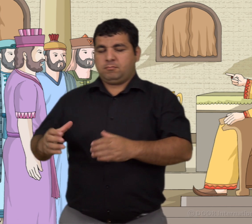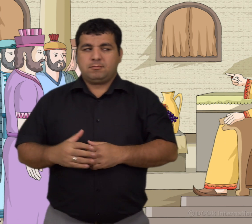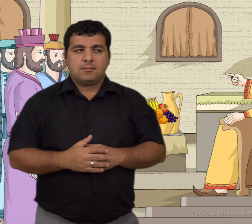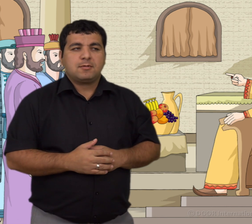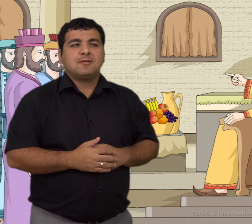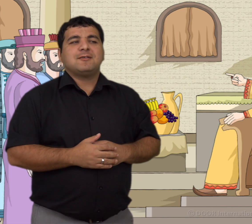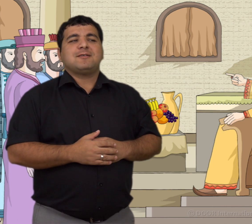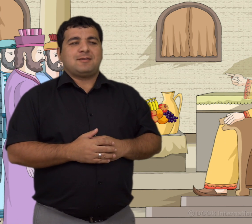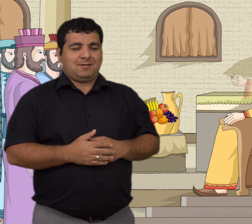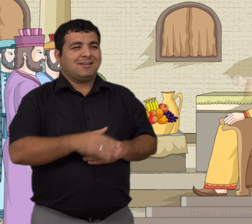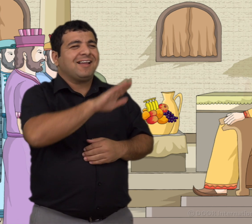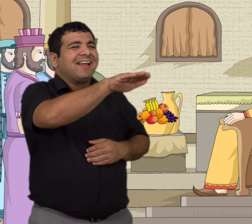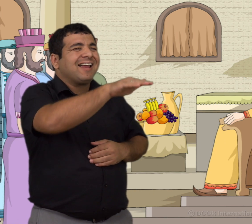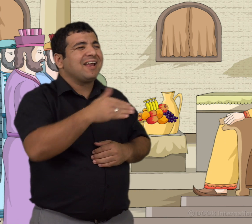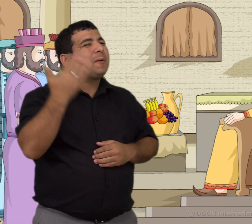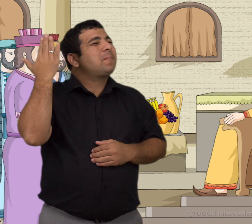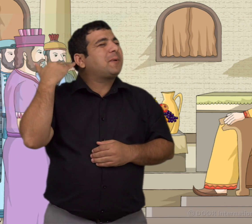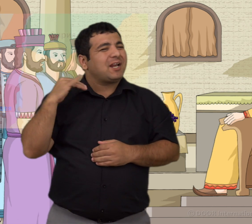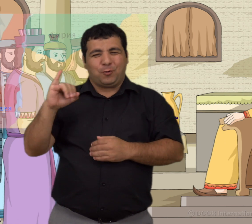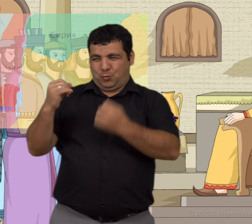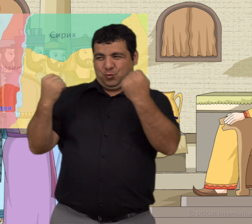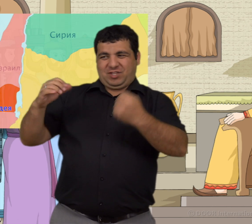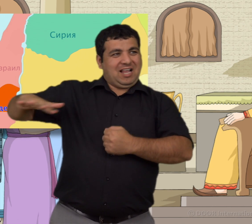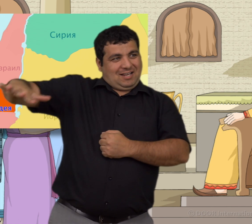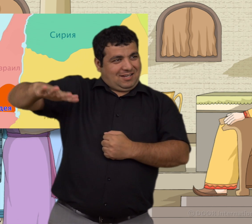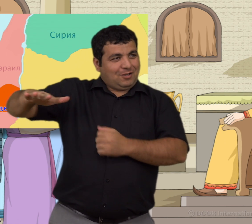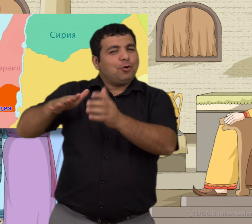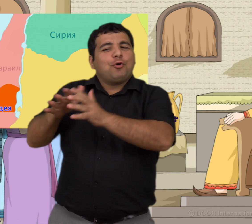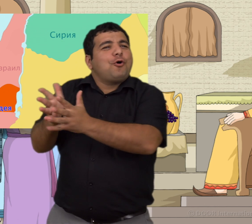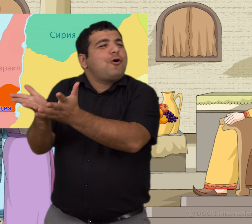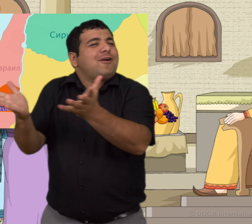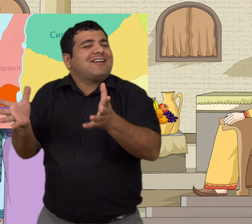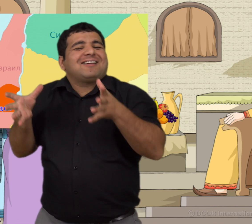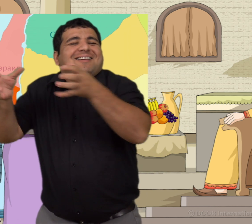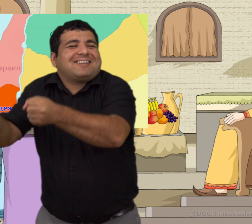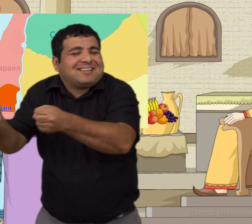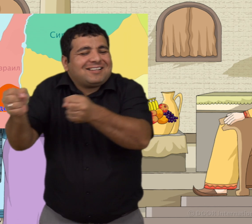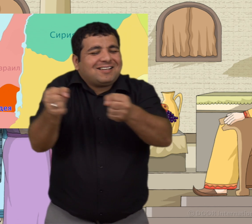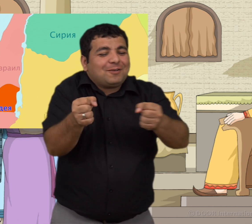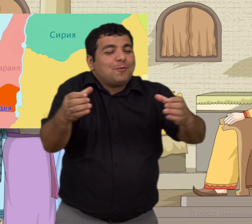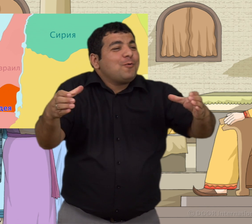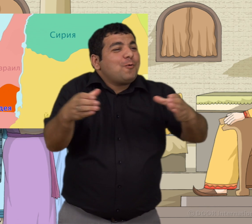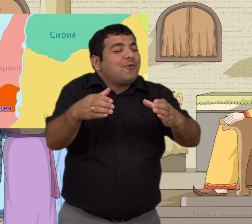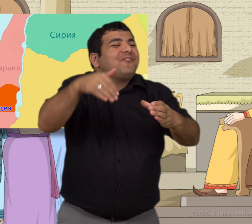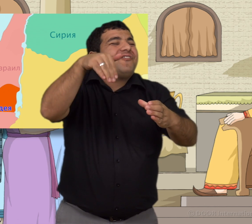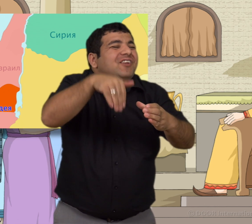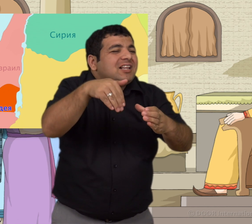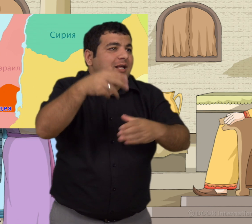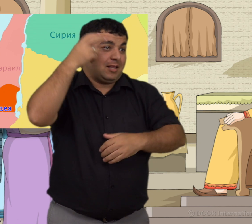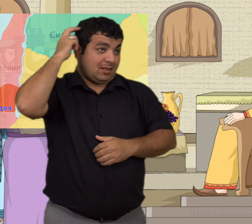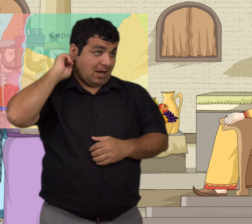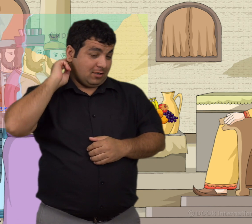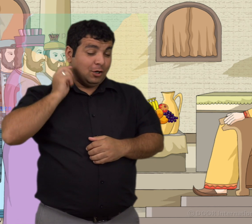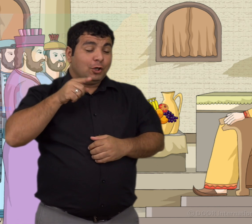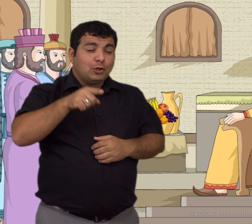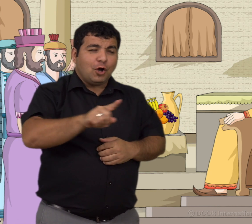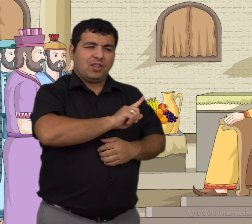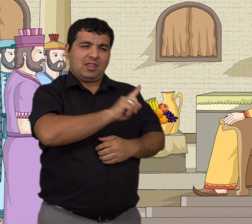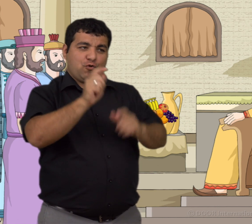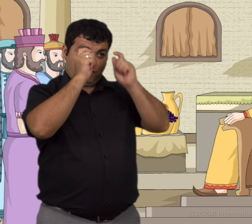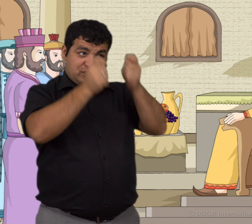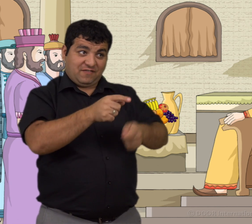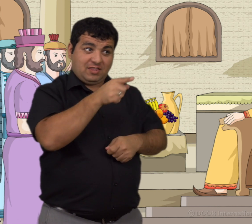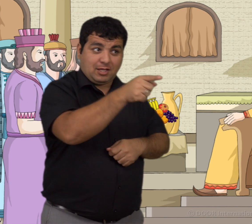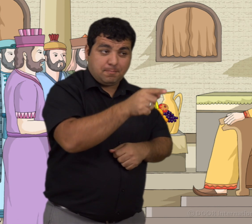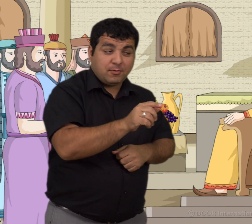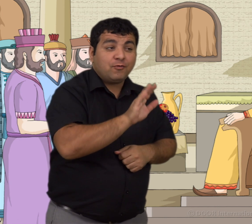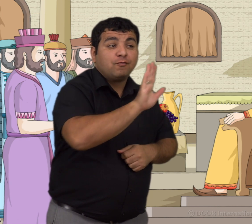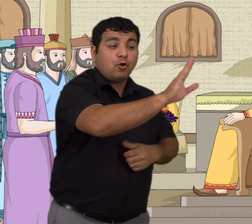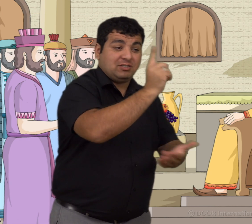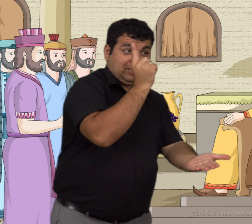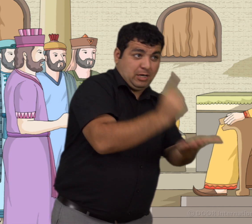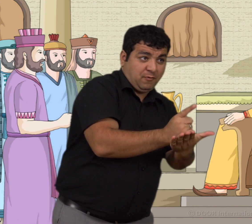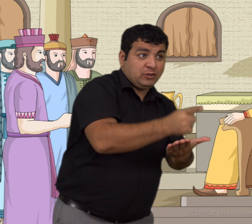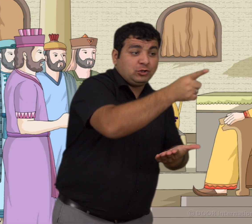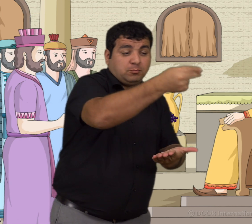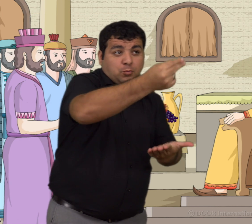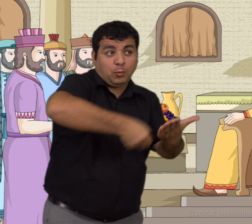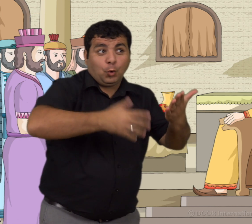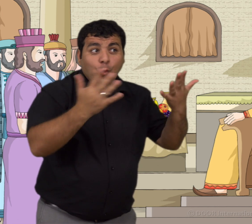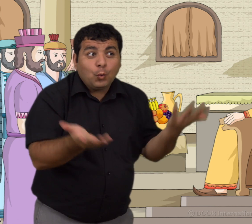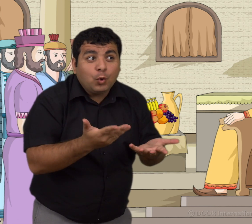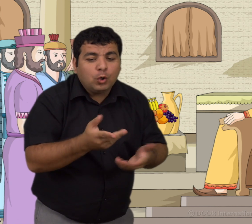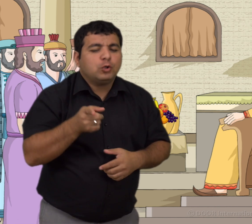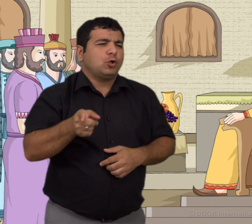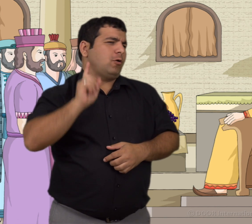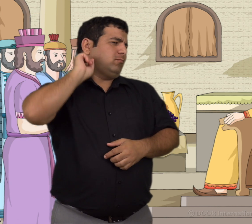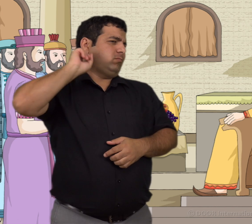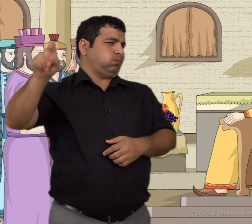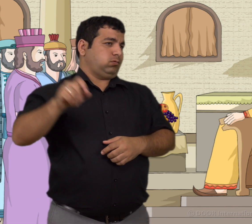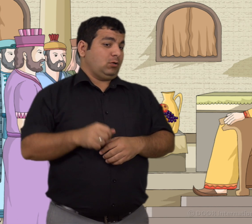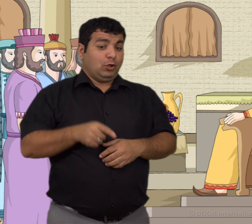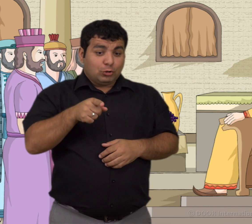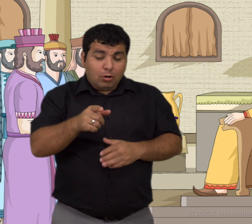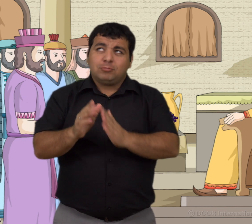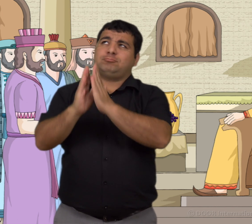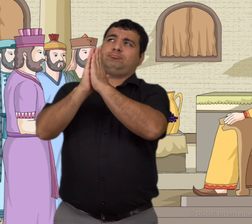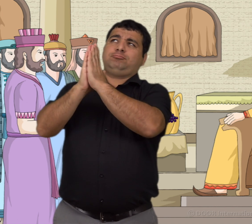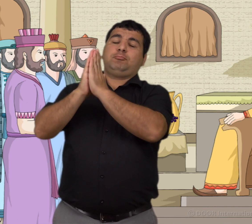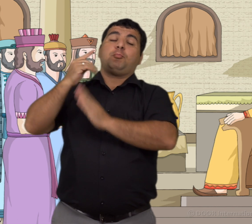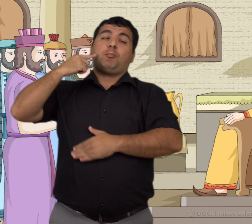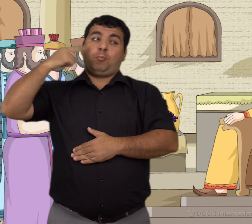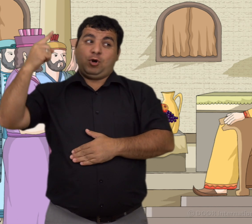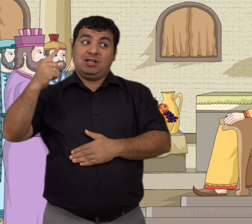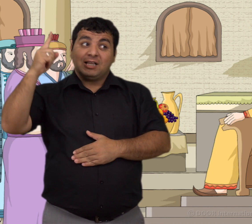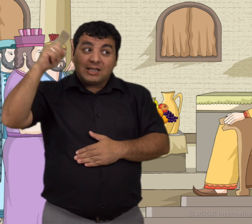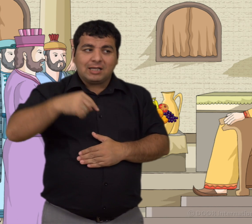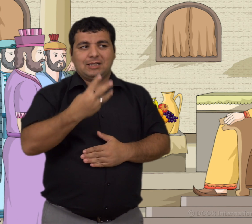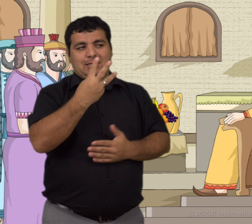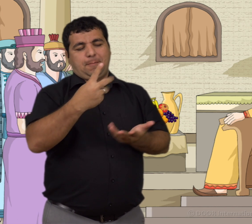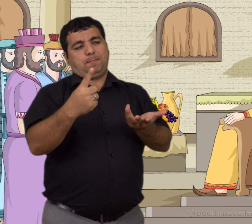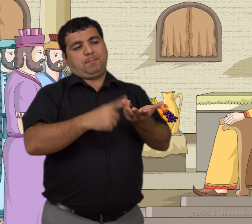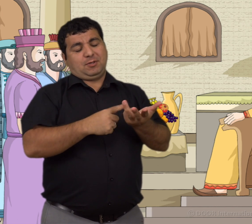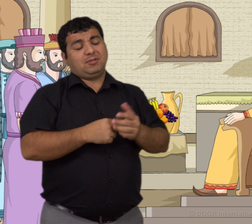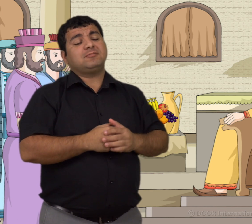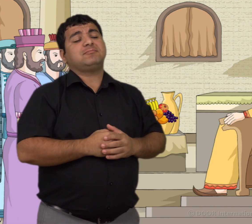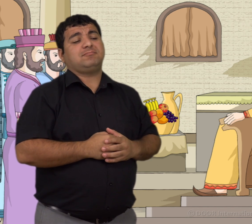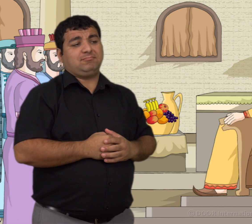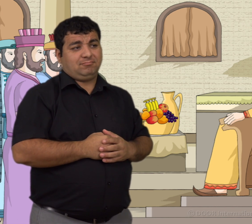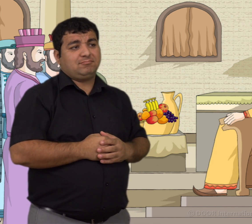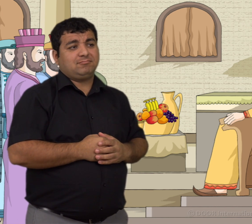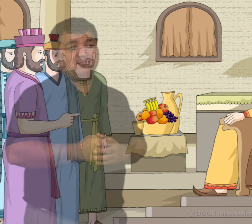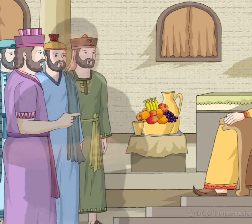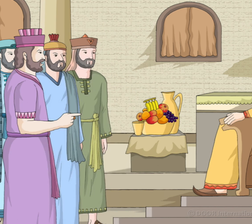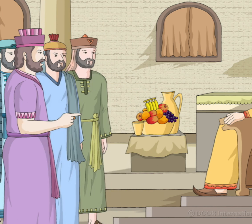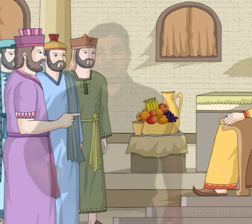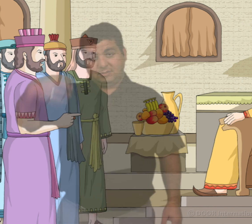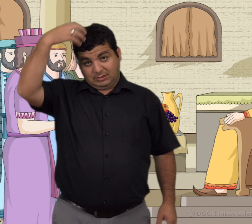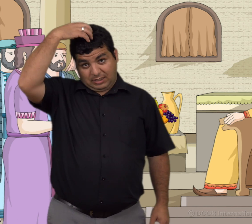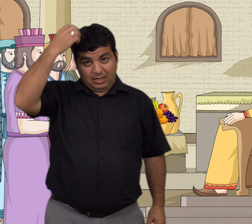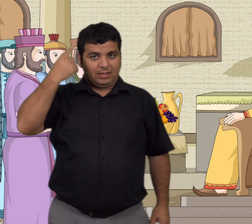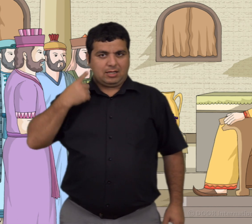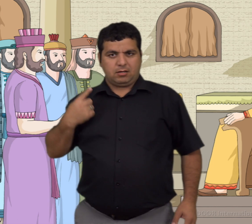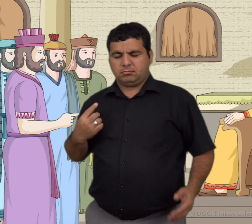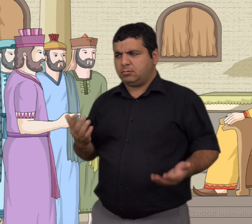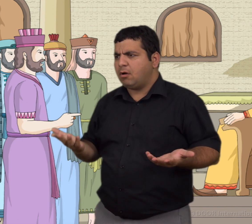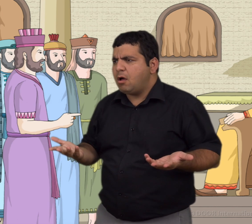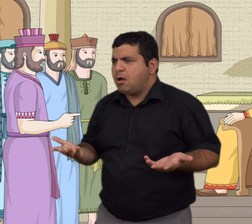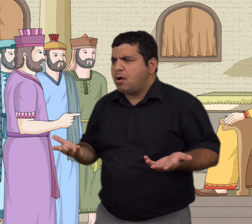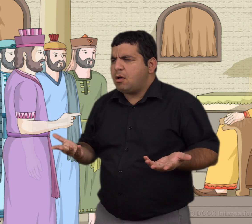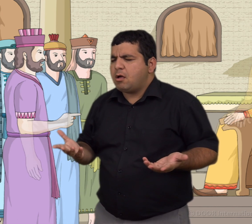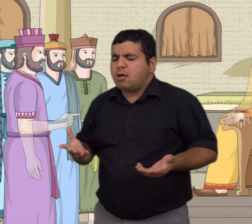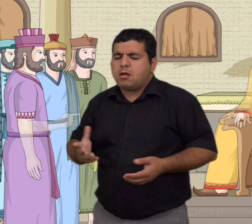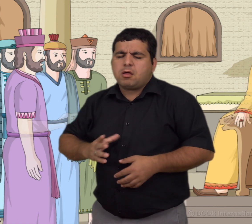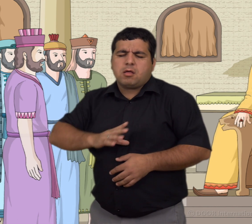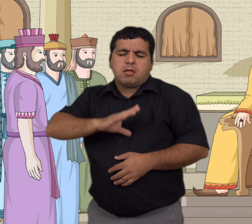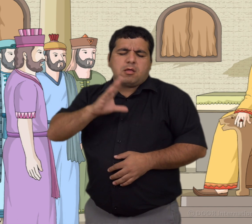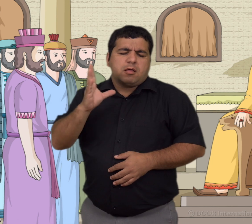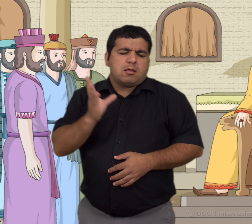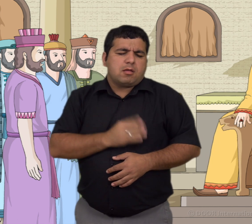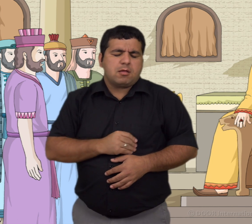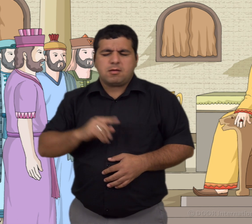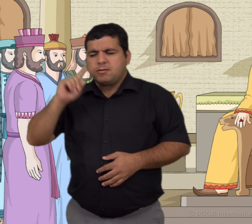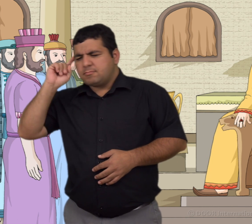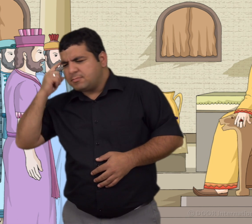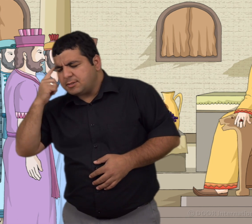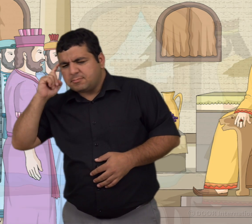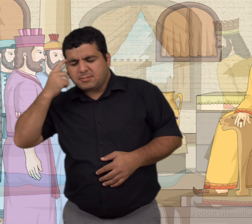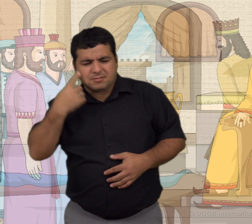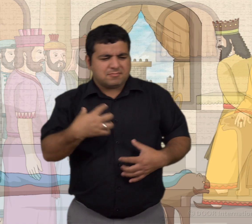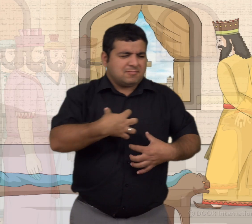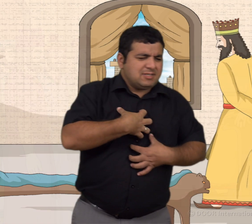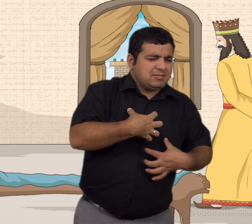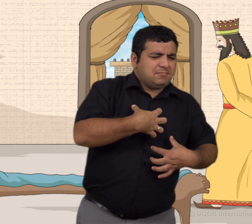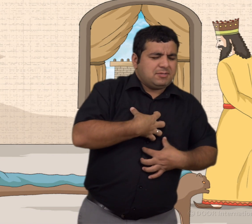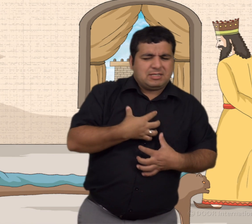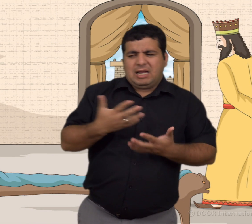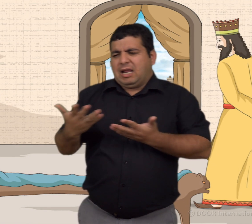Then they told the king, “Daniel, one of the exiles from Judah, shows no regard for you, O king, or for the decree that you have signed. He still makes his petition three times a day.”